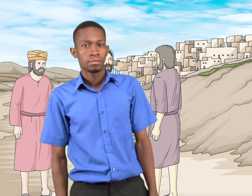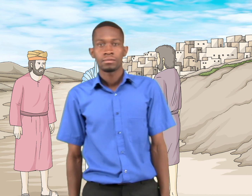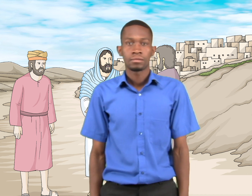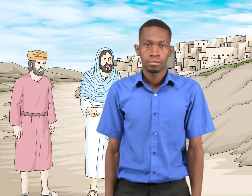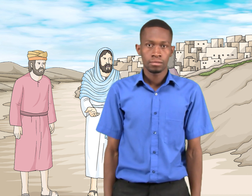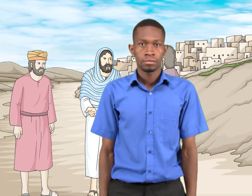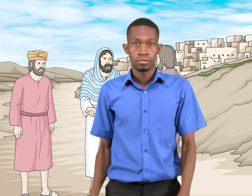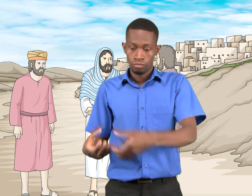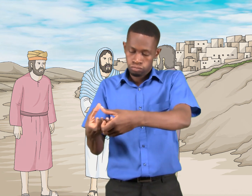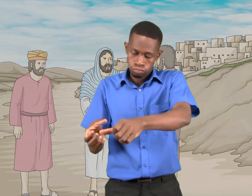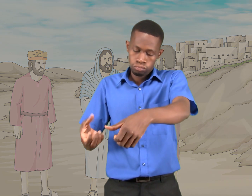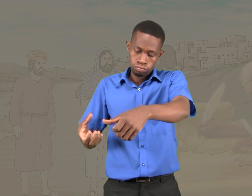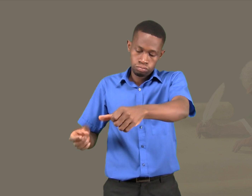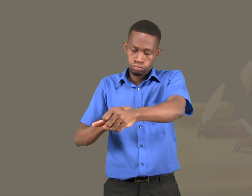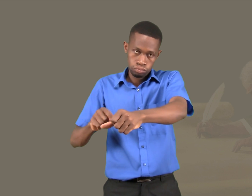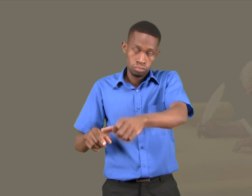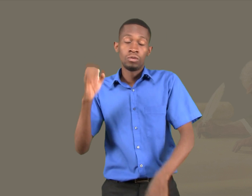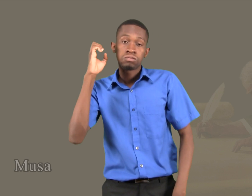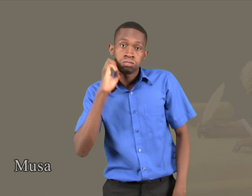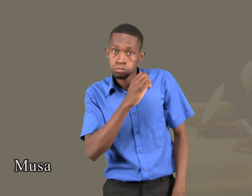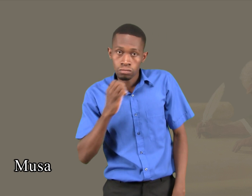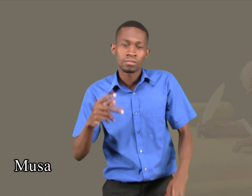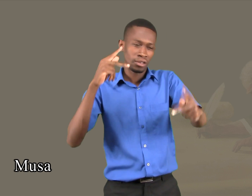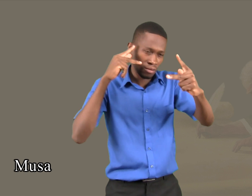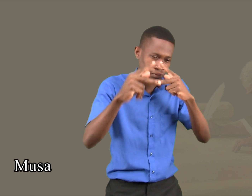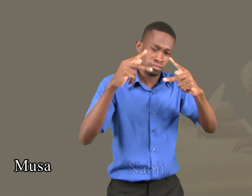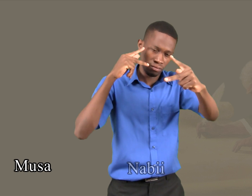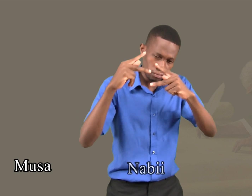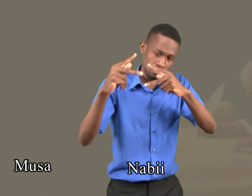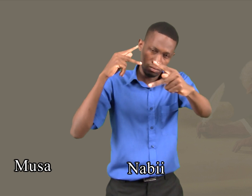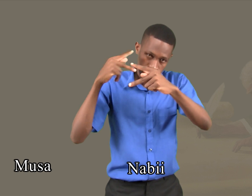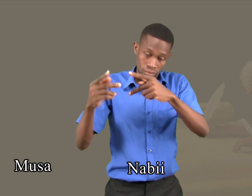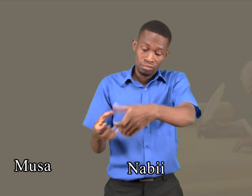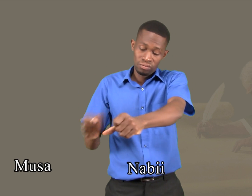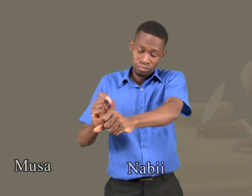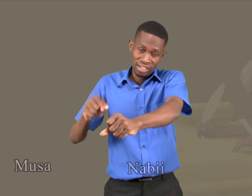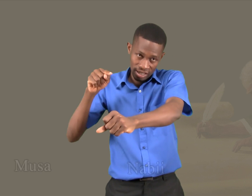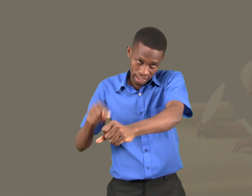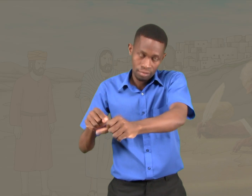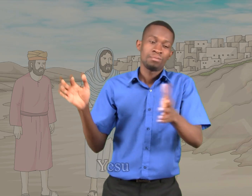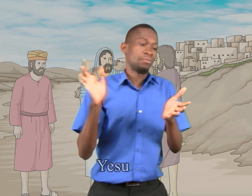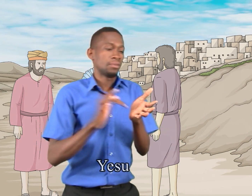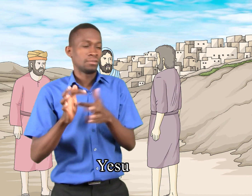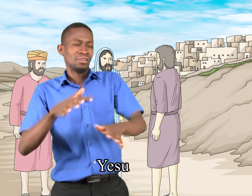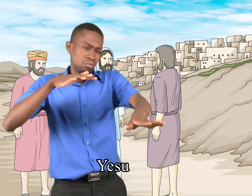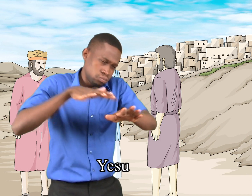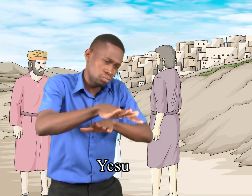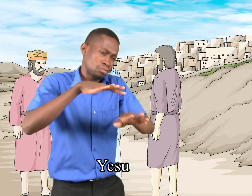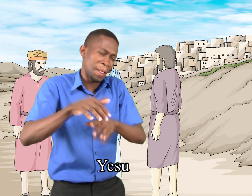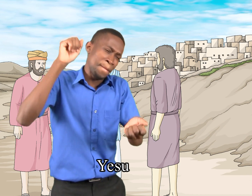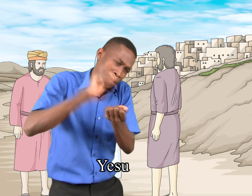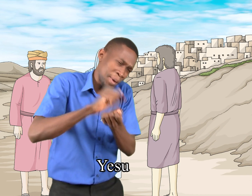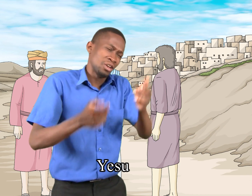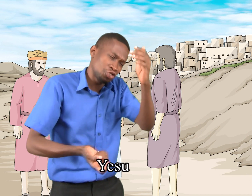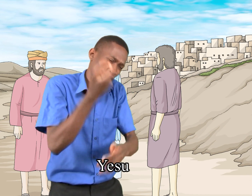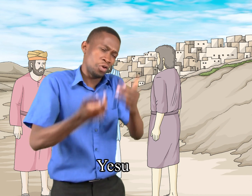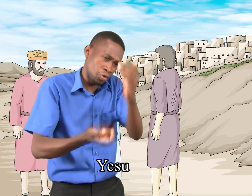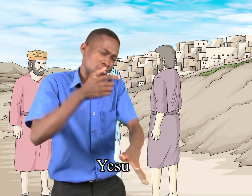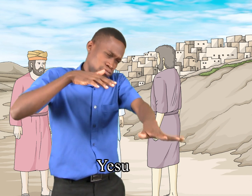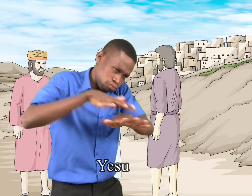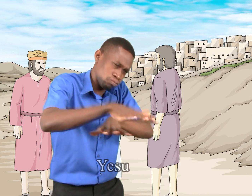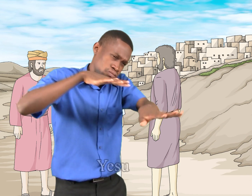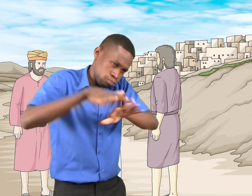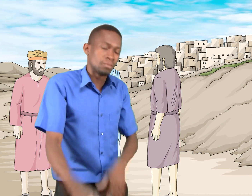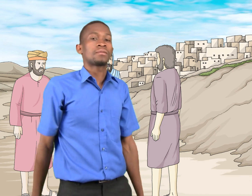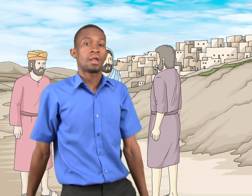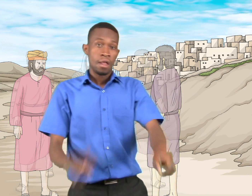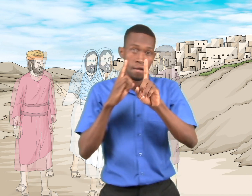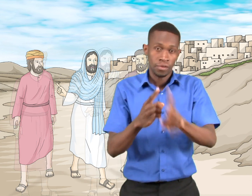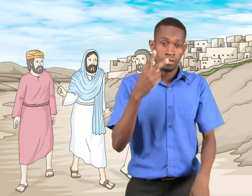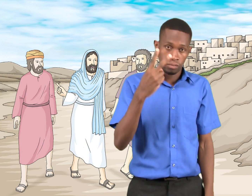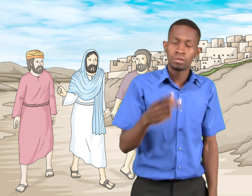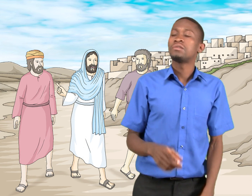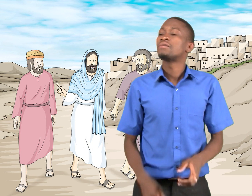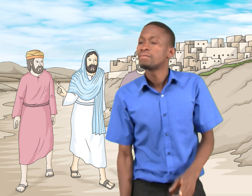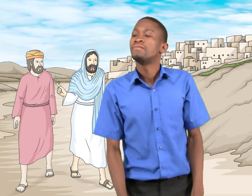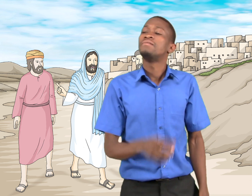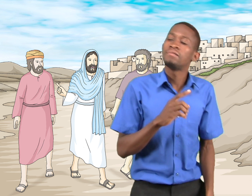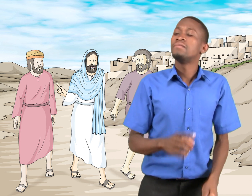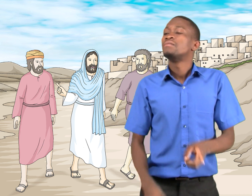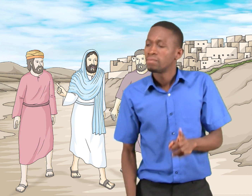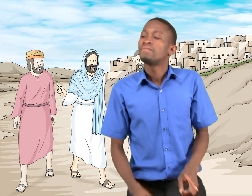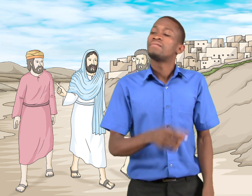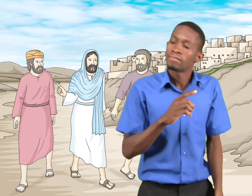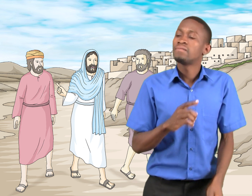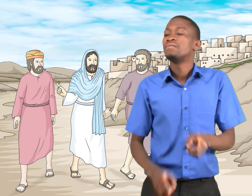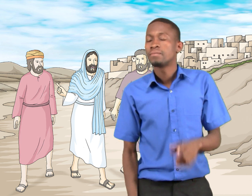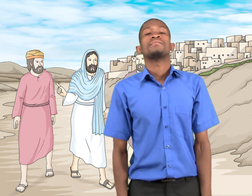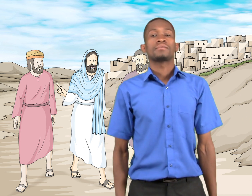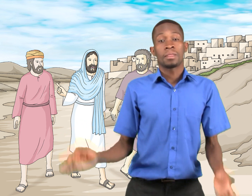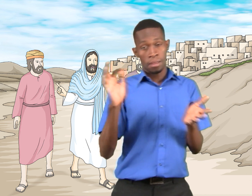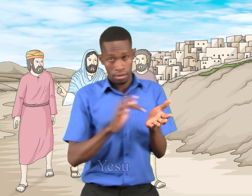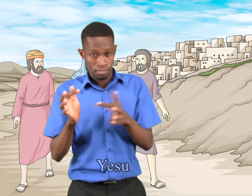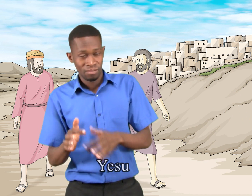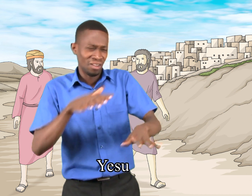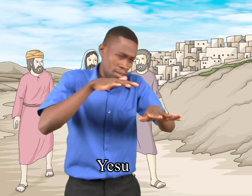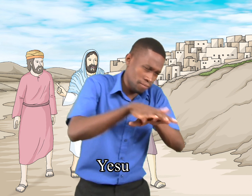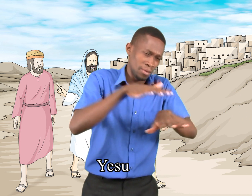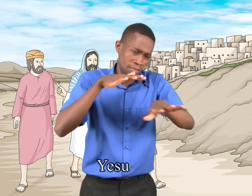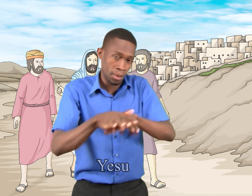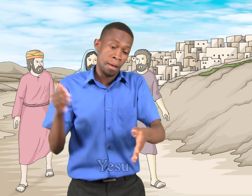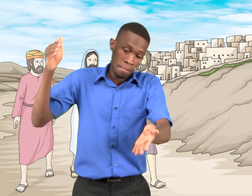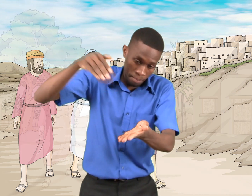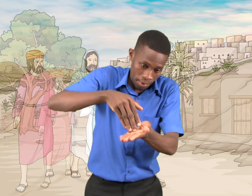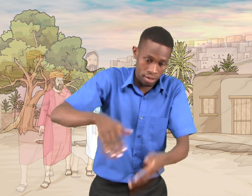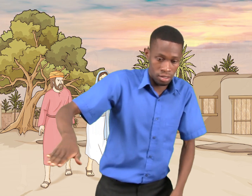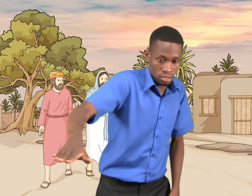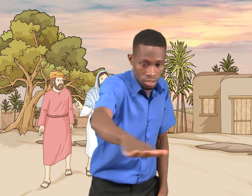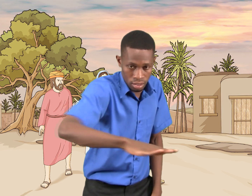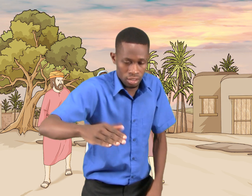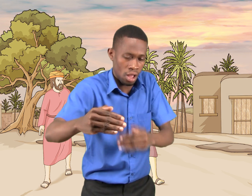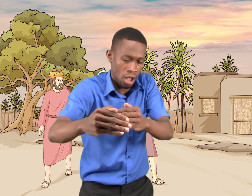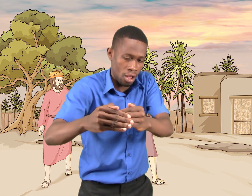And beginning with Moses and all the Prophets, He explained to them what was written in all the Scriptures about Himself.